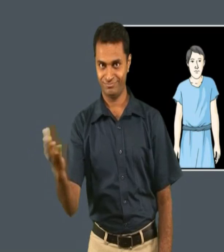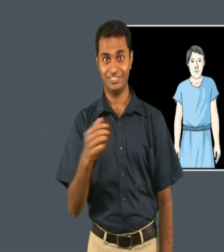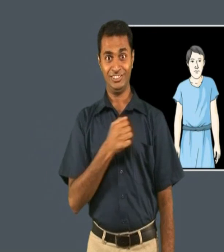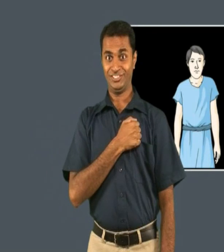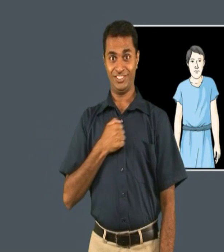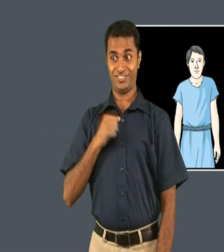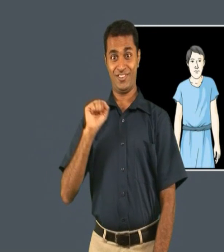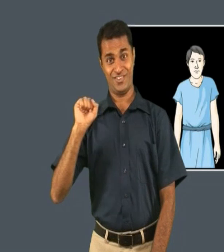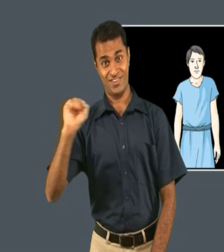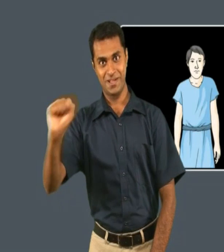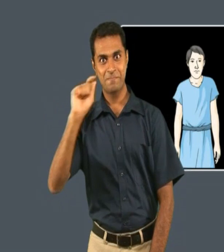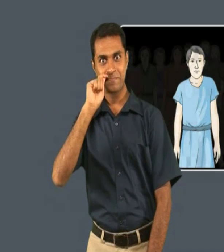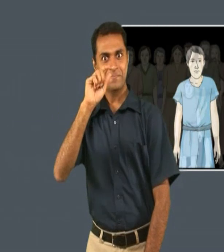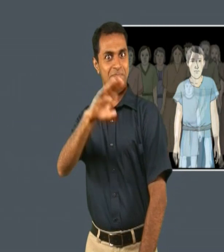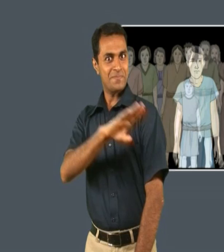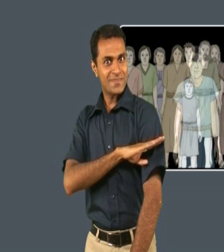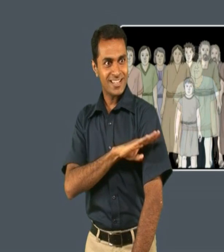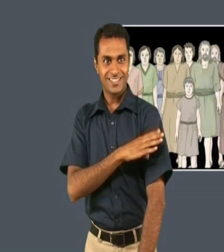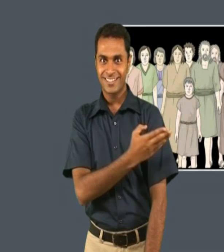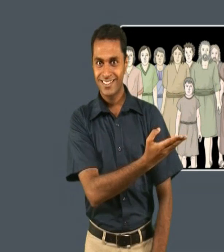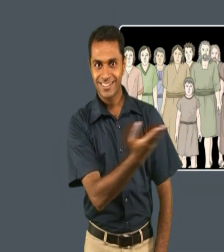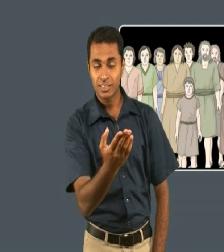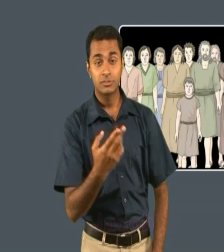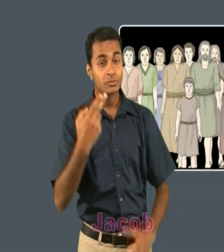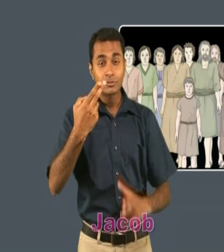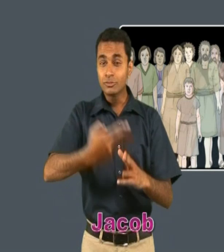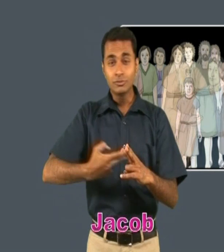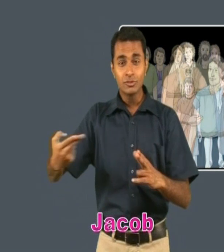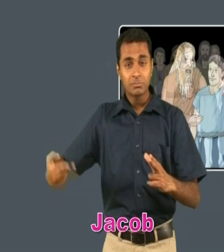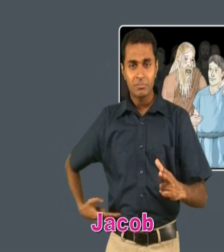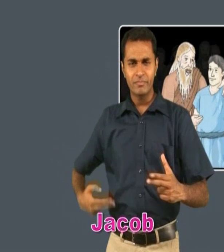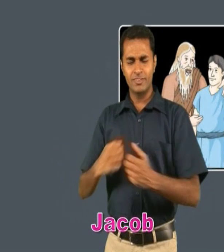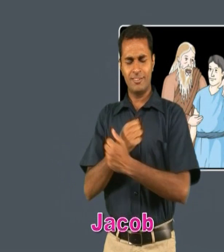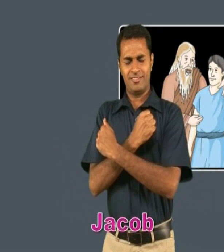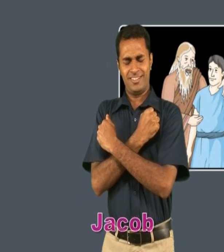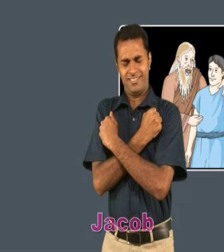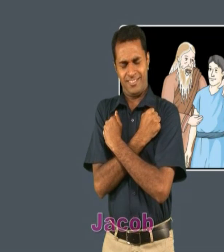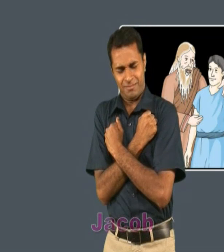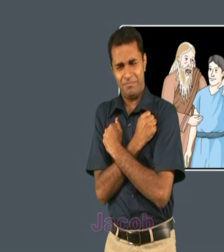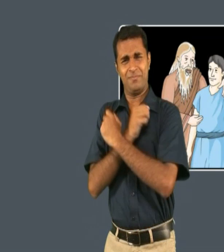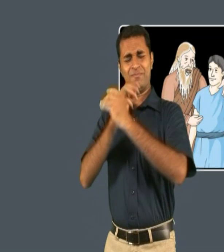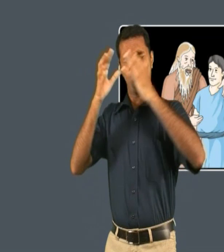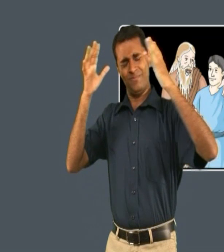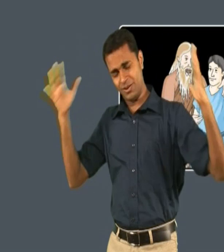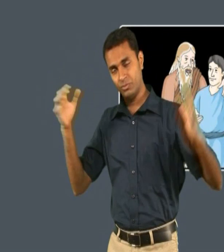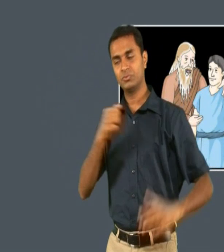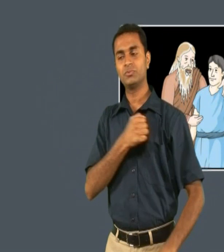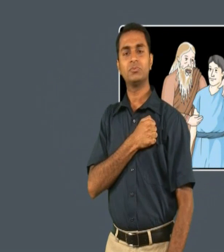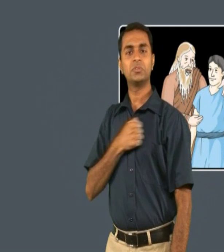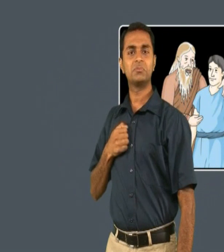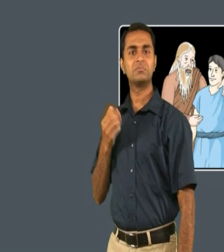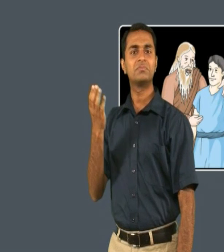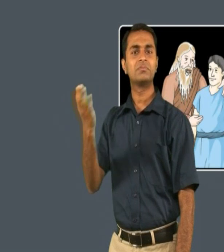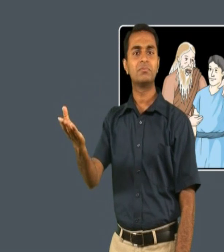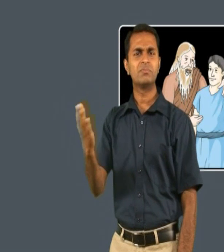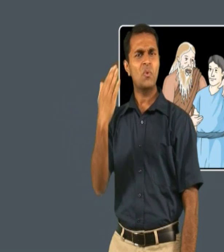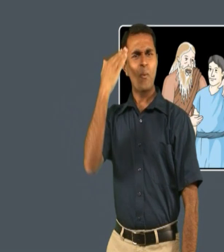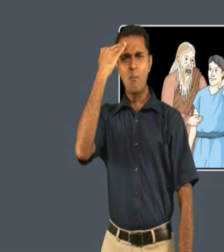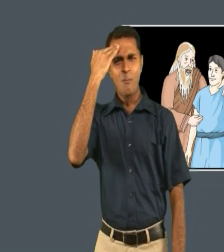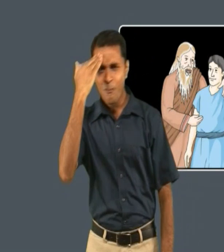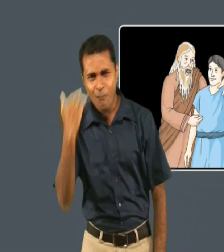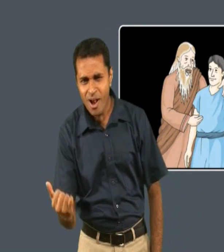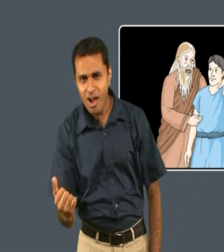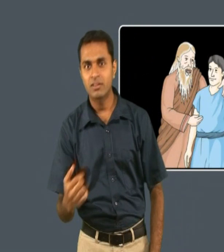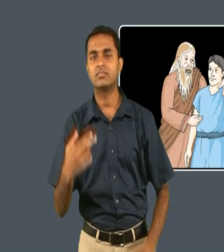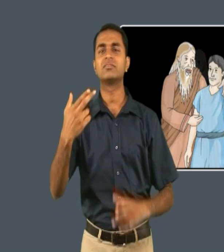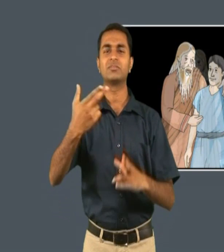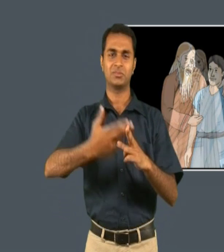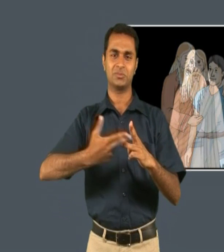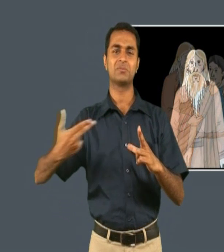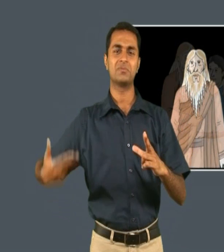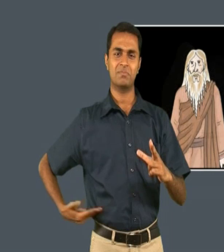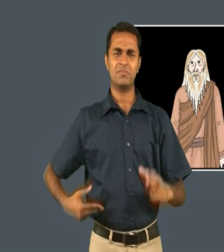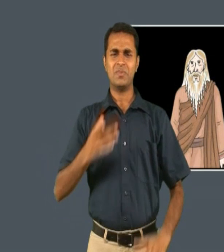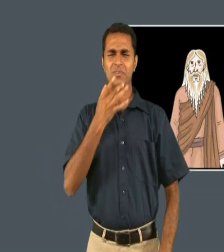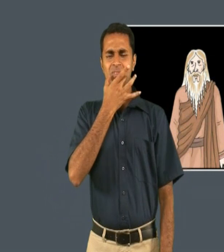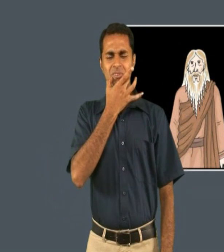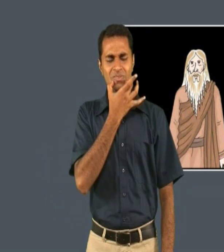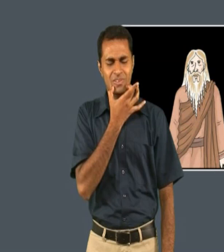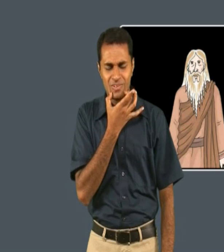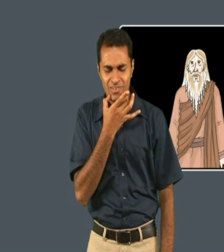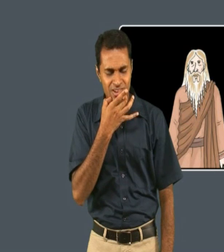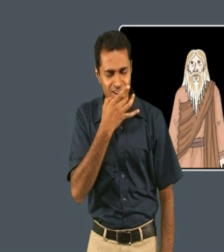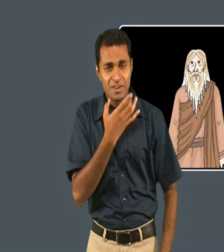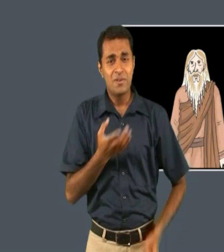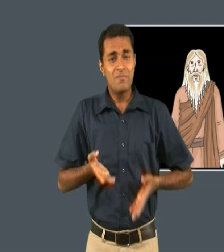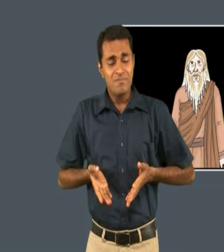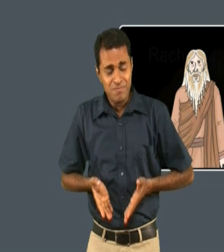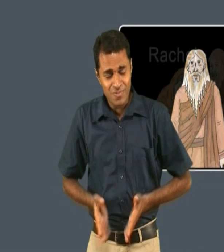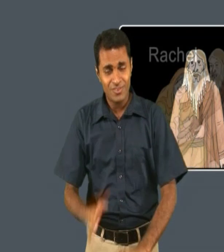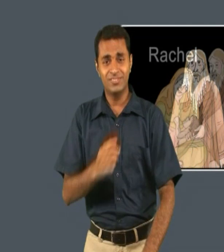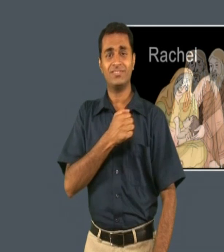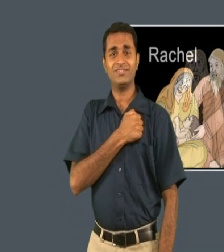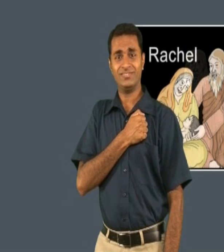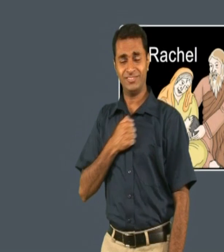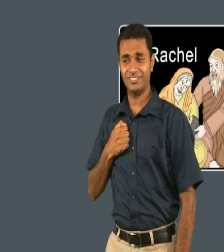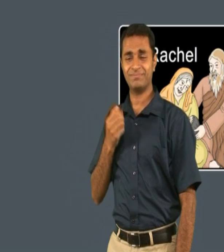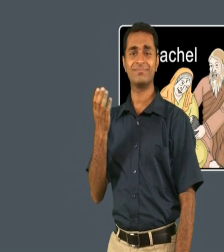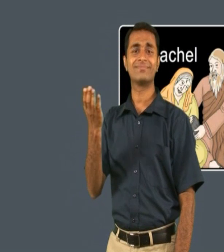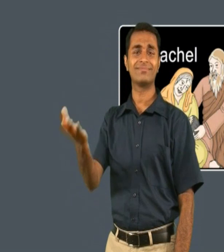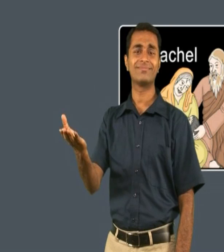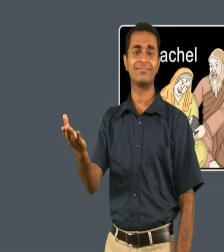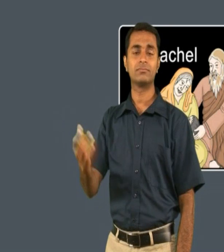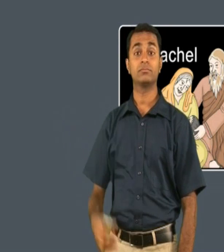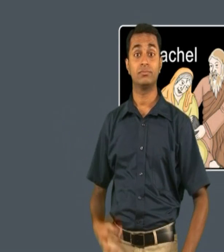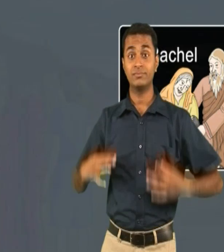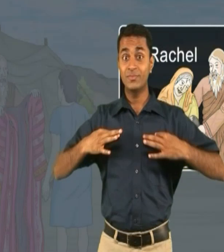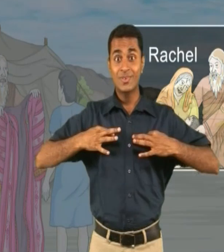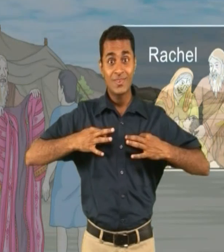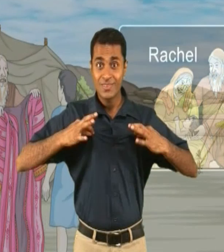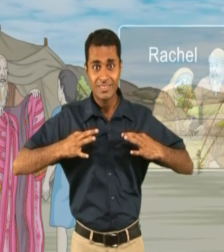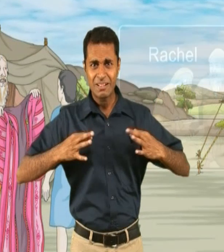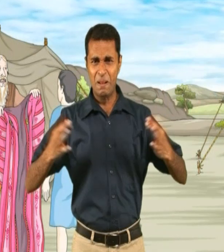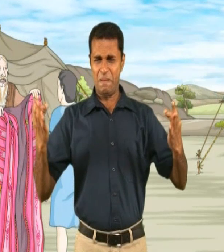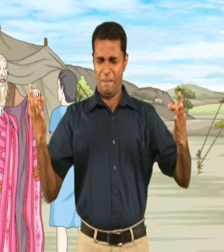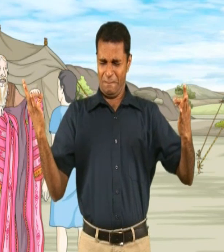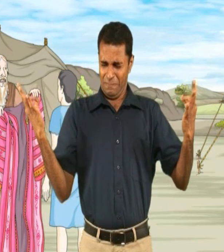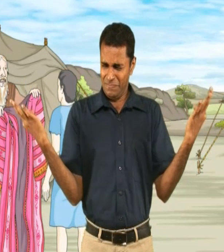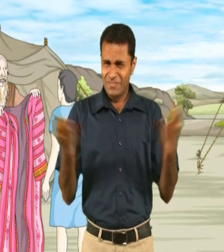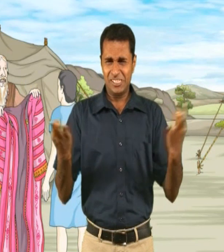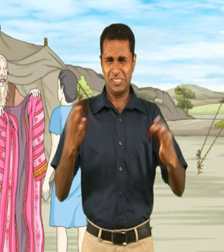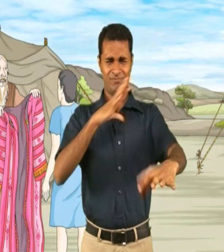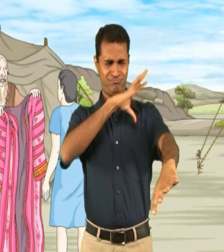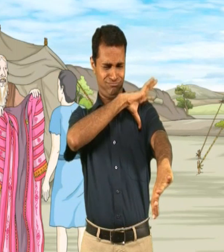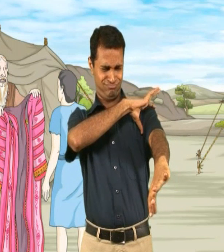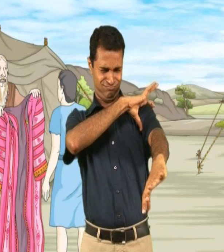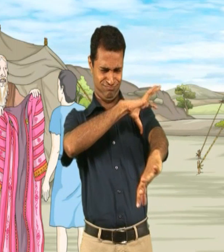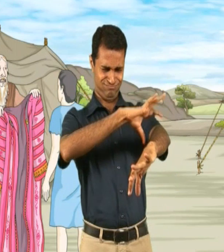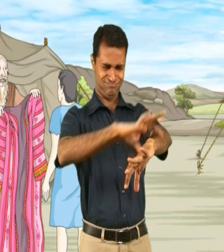Now Israel loved Joseph more than his other sons, because Joseph had been born to him in his old age;